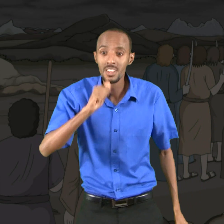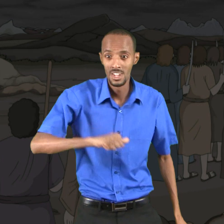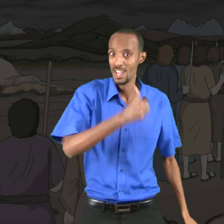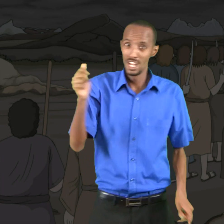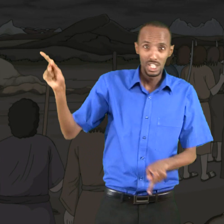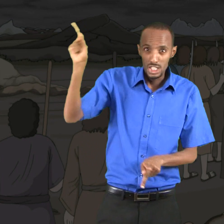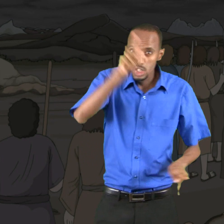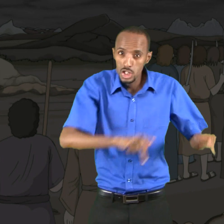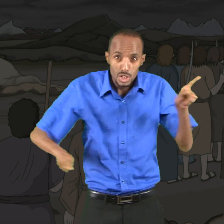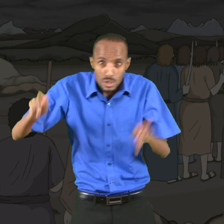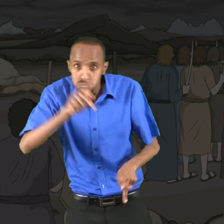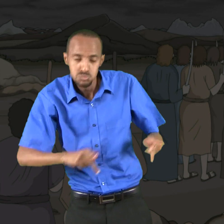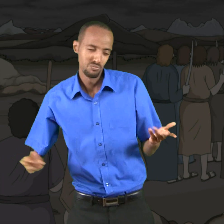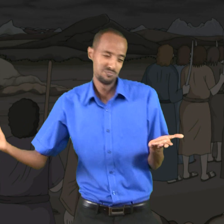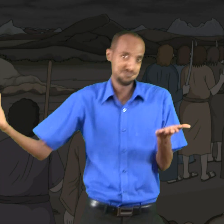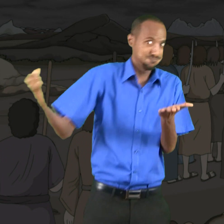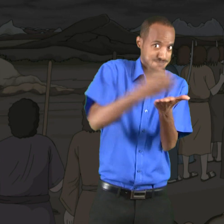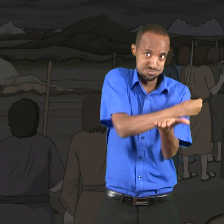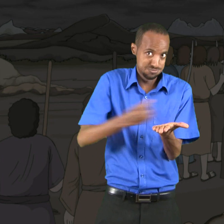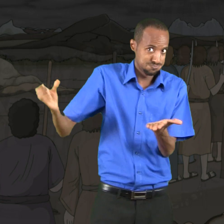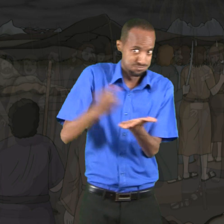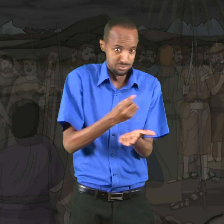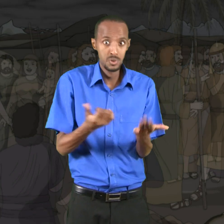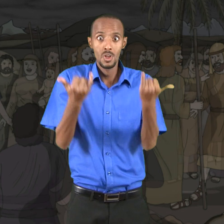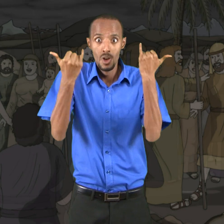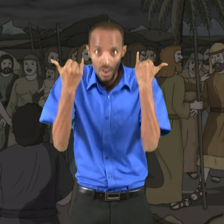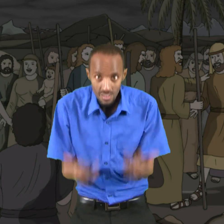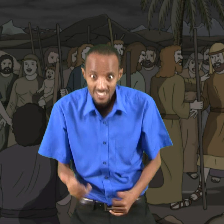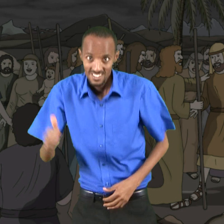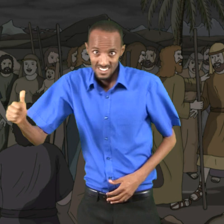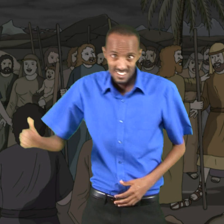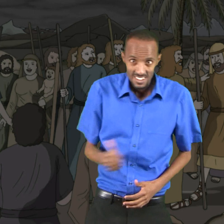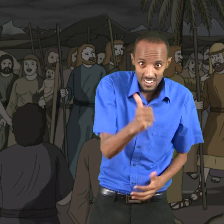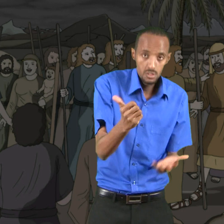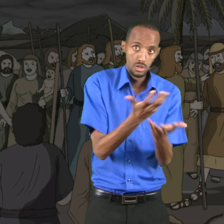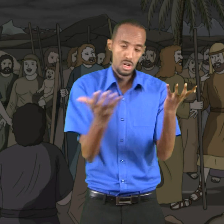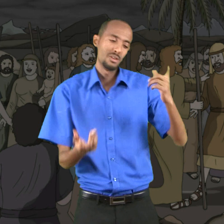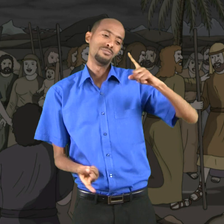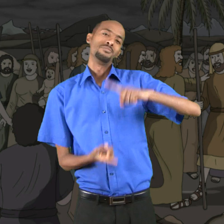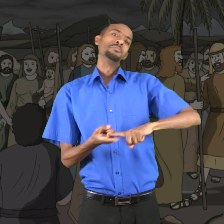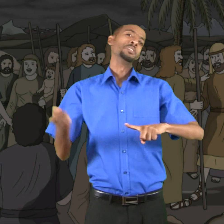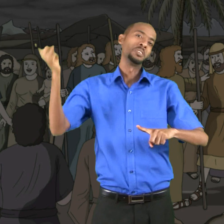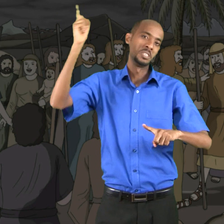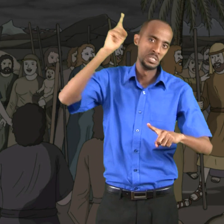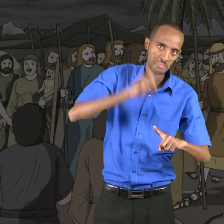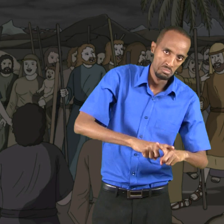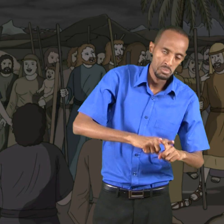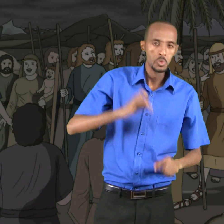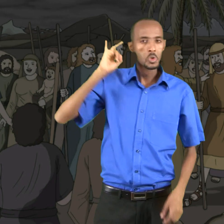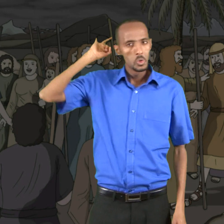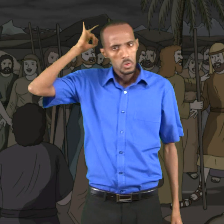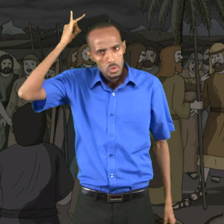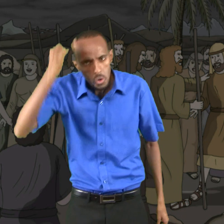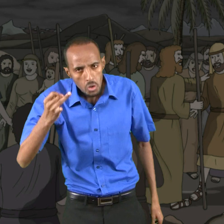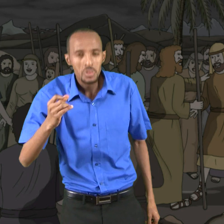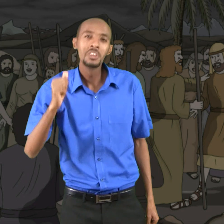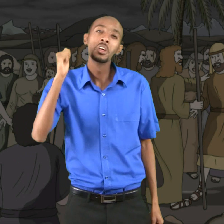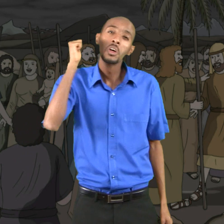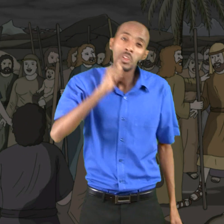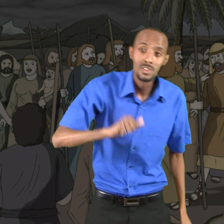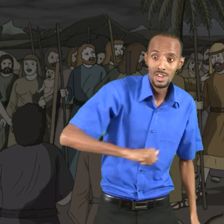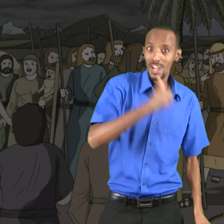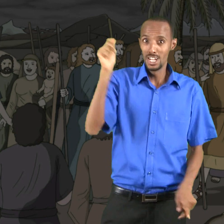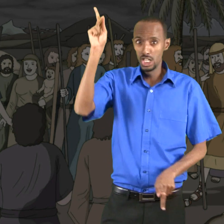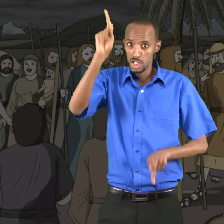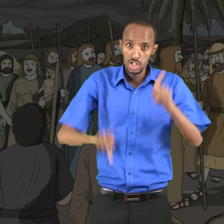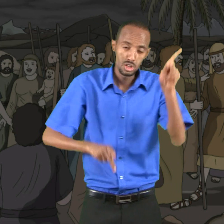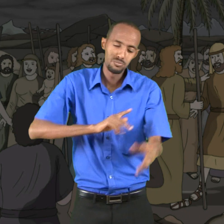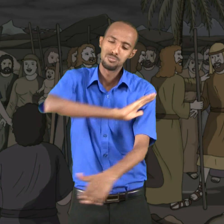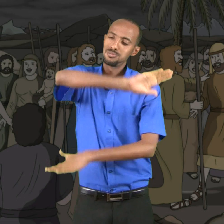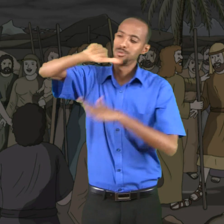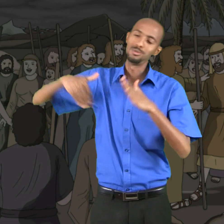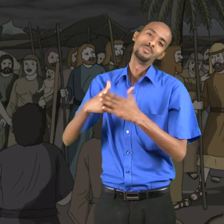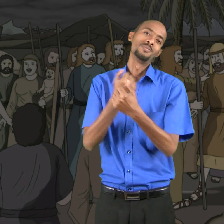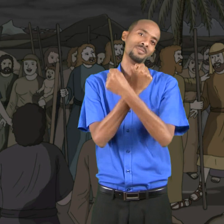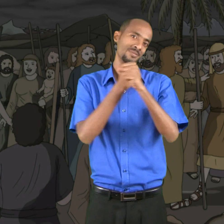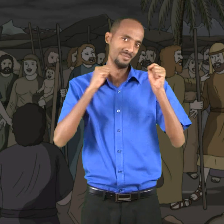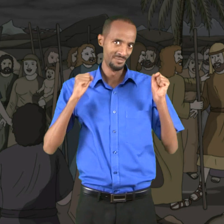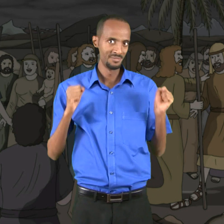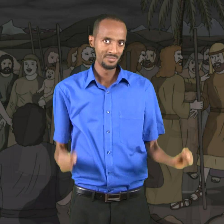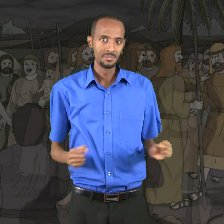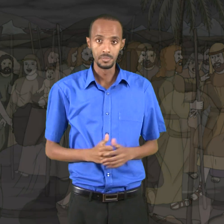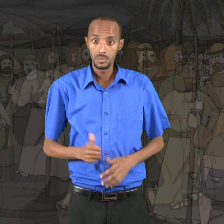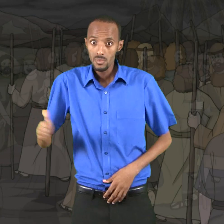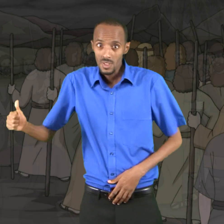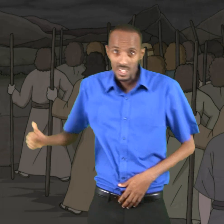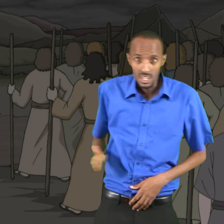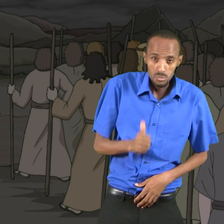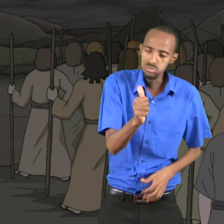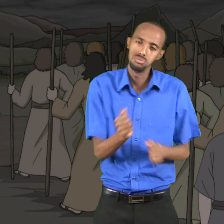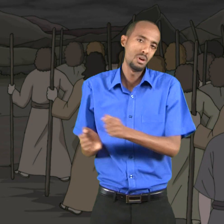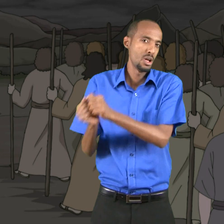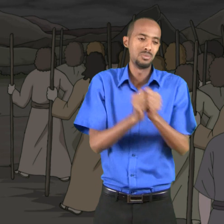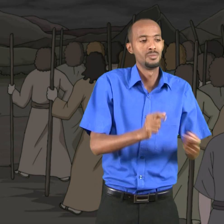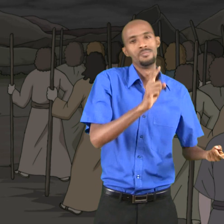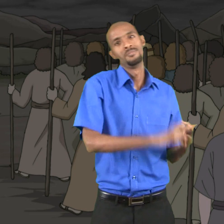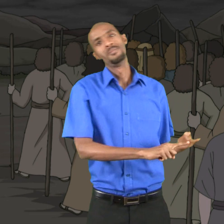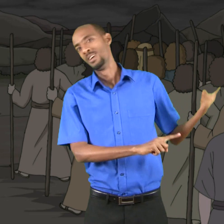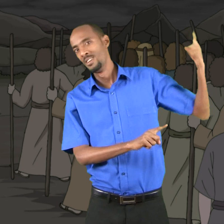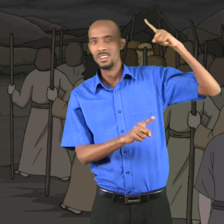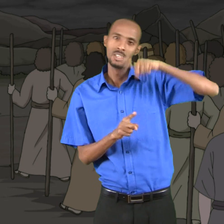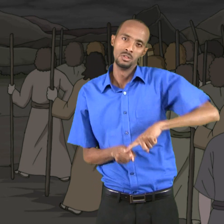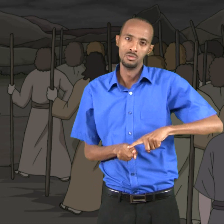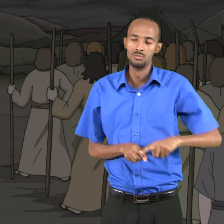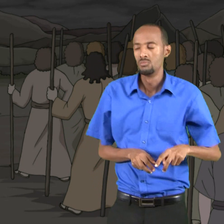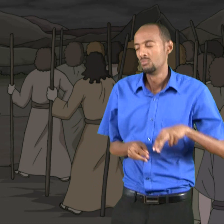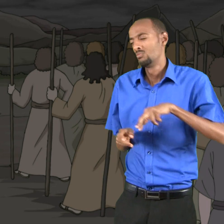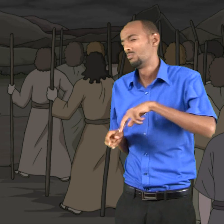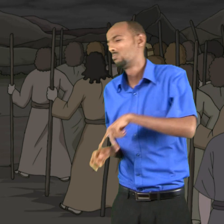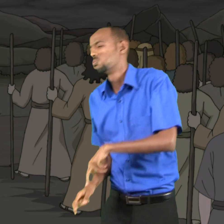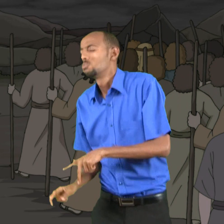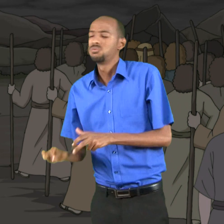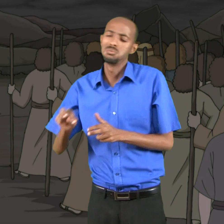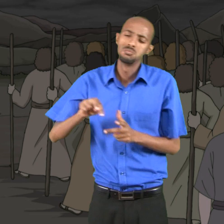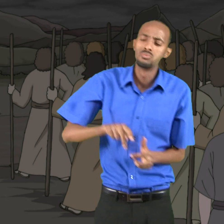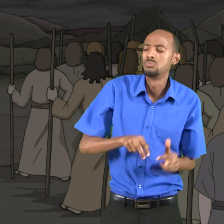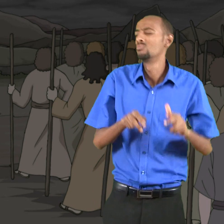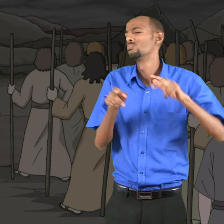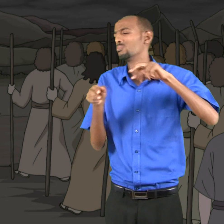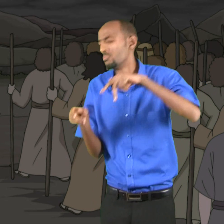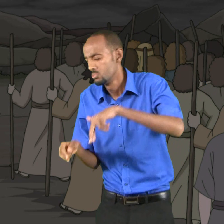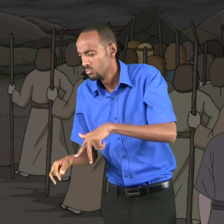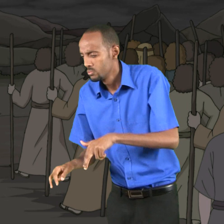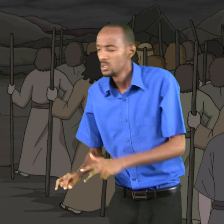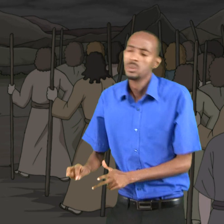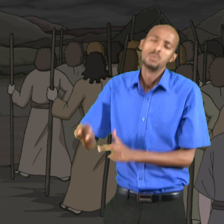He retrieved all the goods, as well as his relative Lot and his possessions, together with the women and the rest of the people.